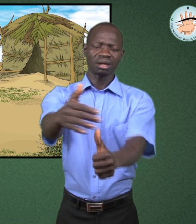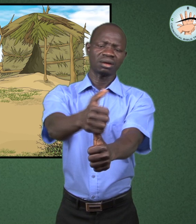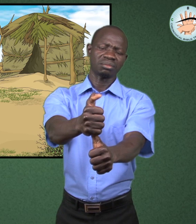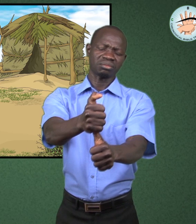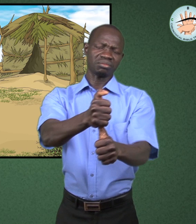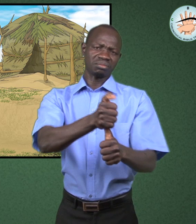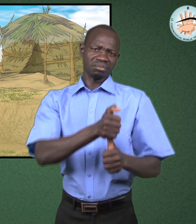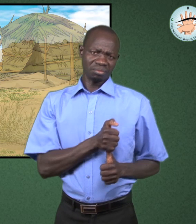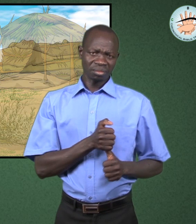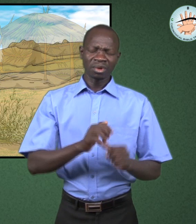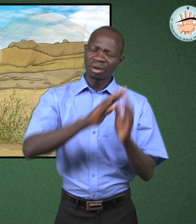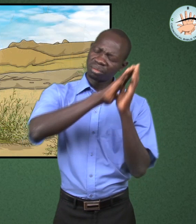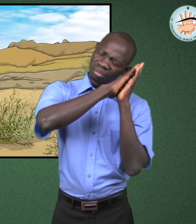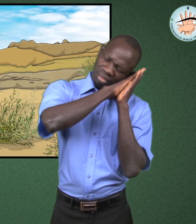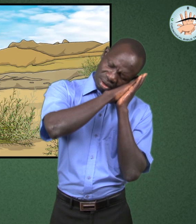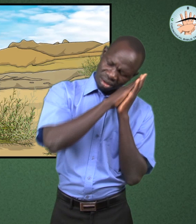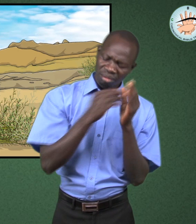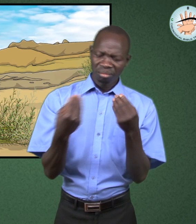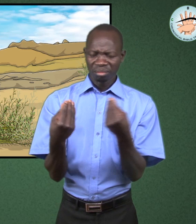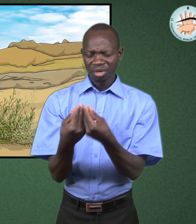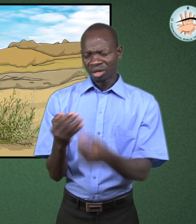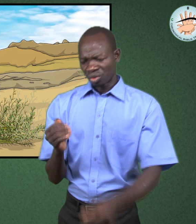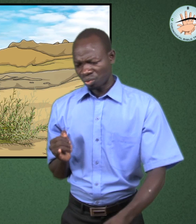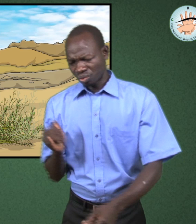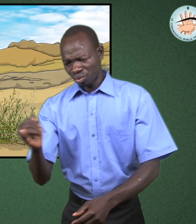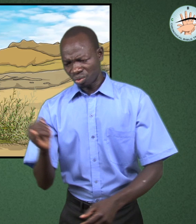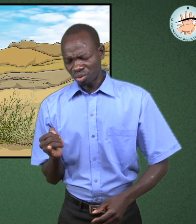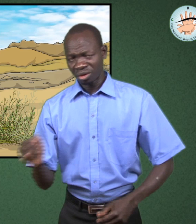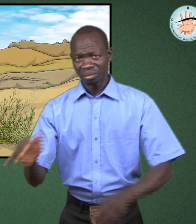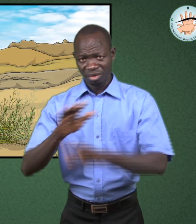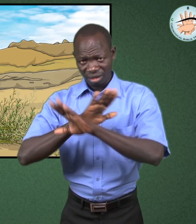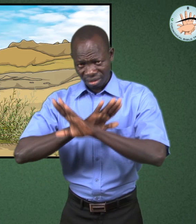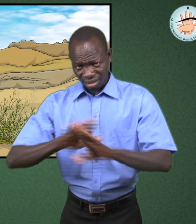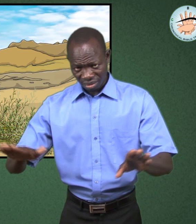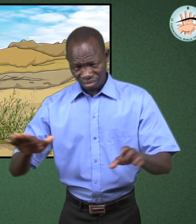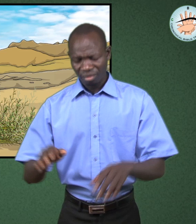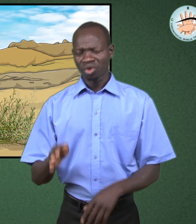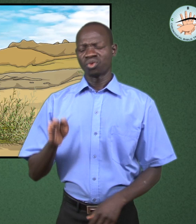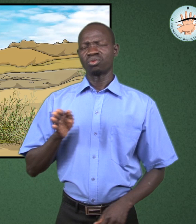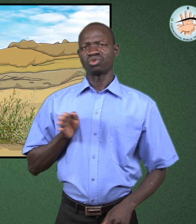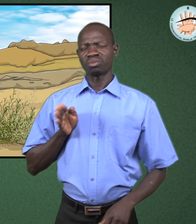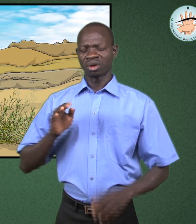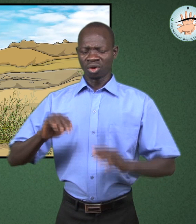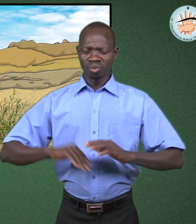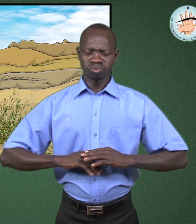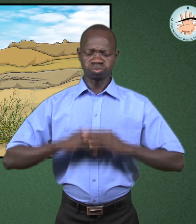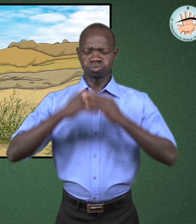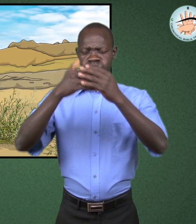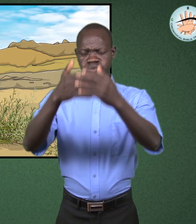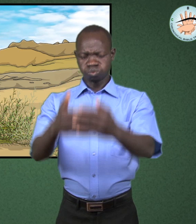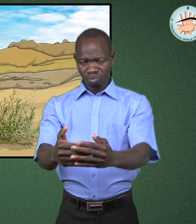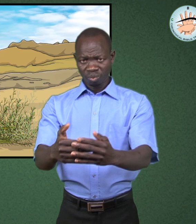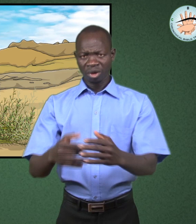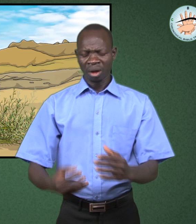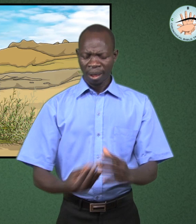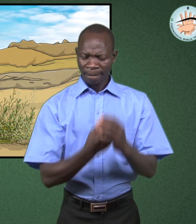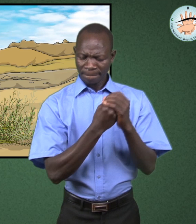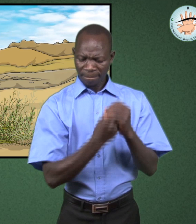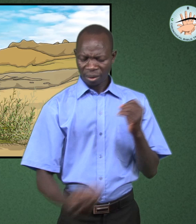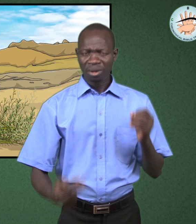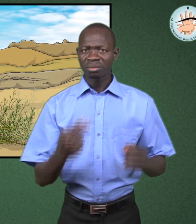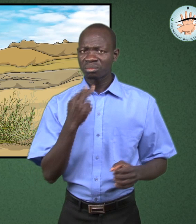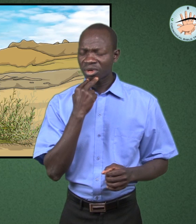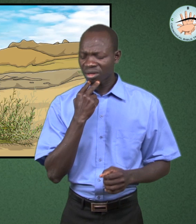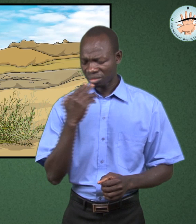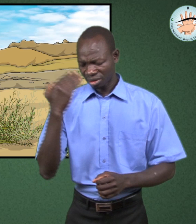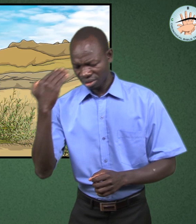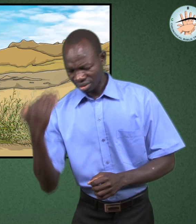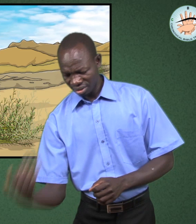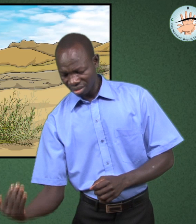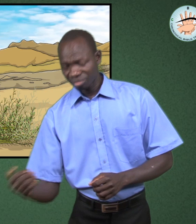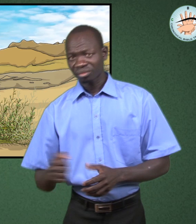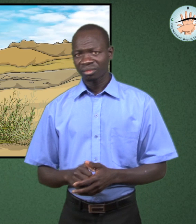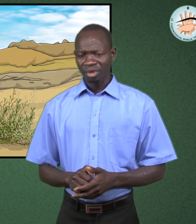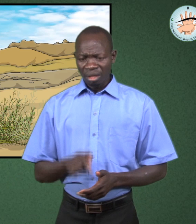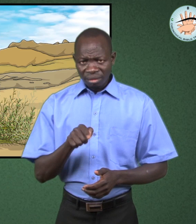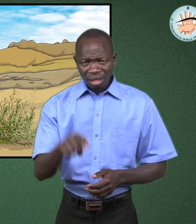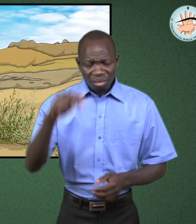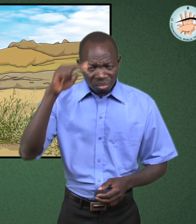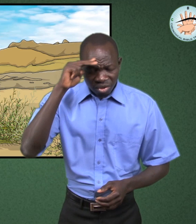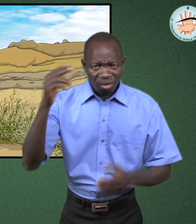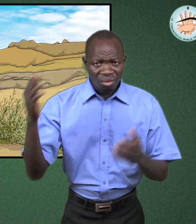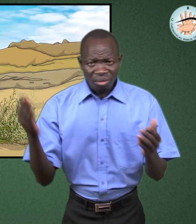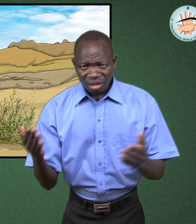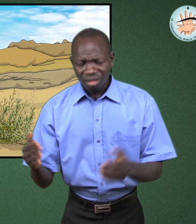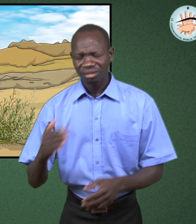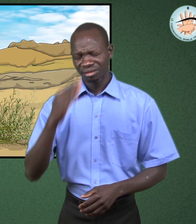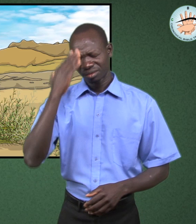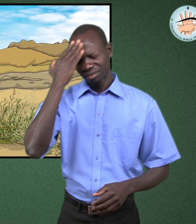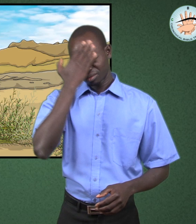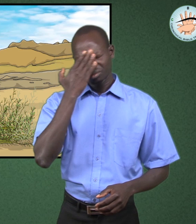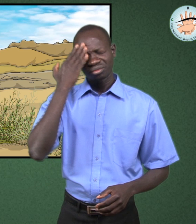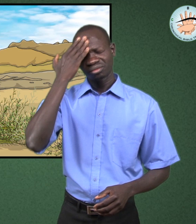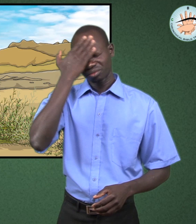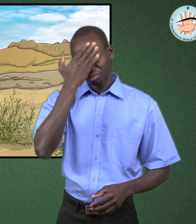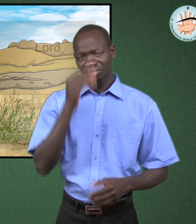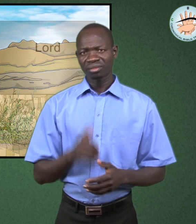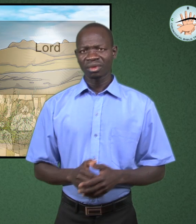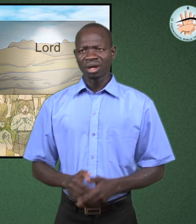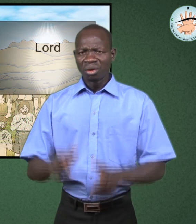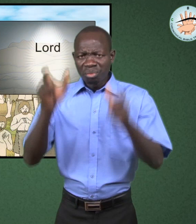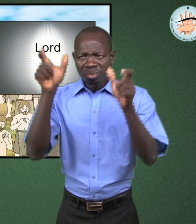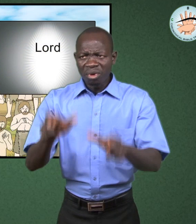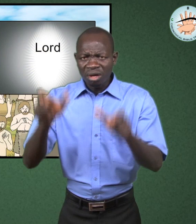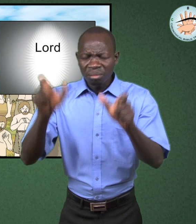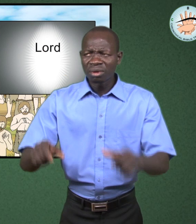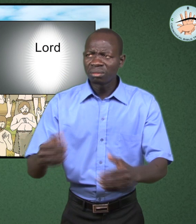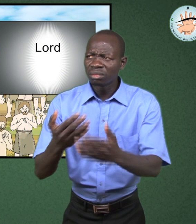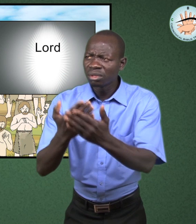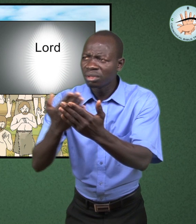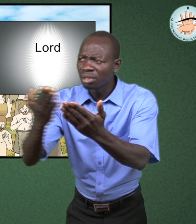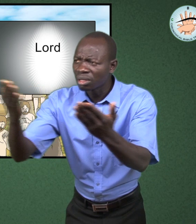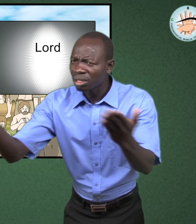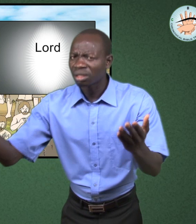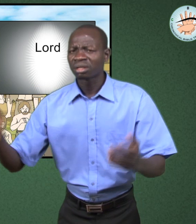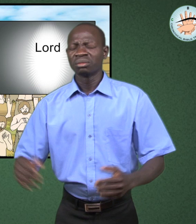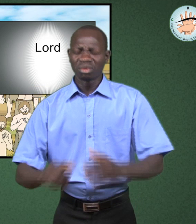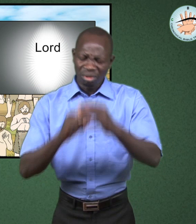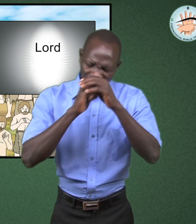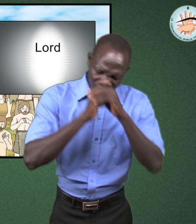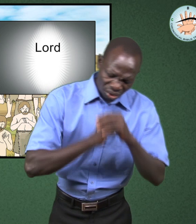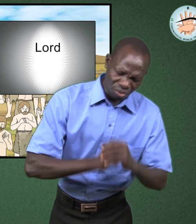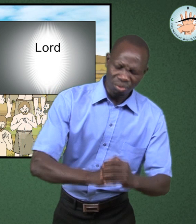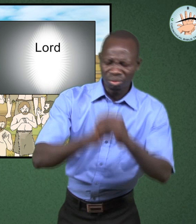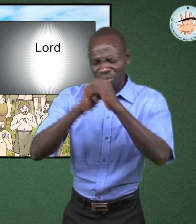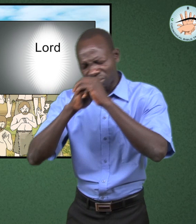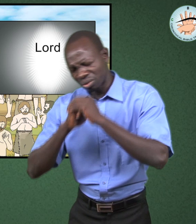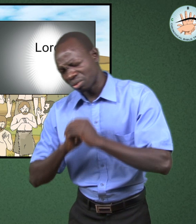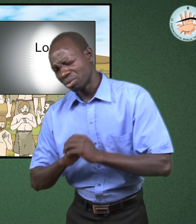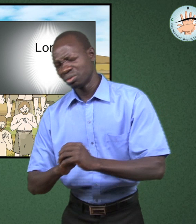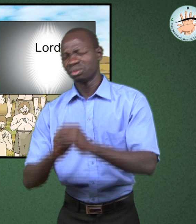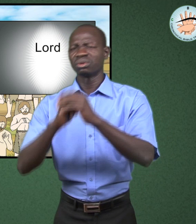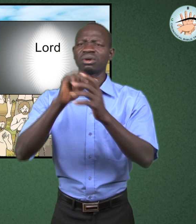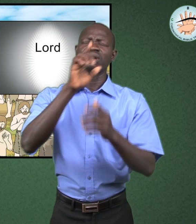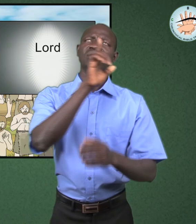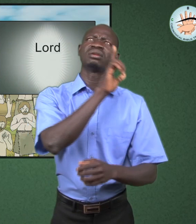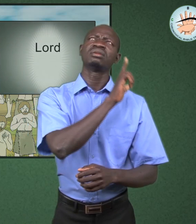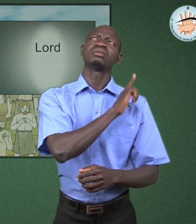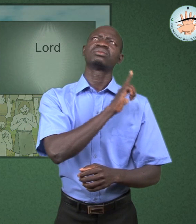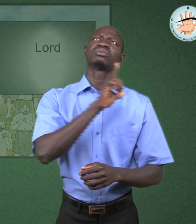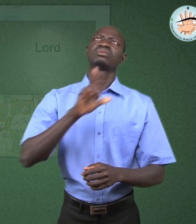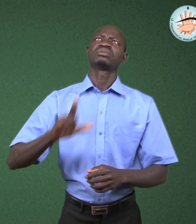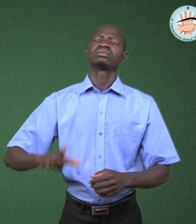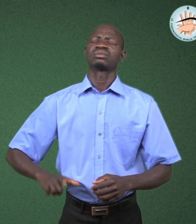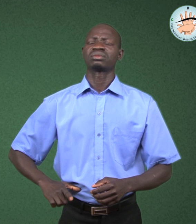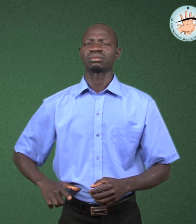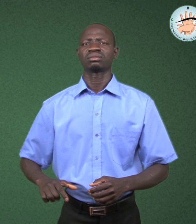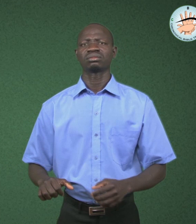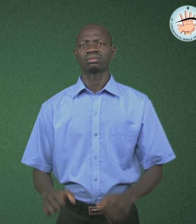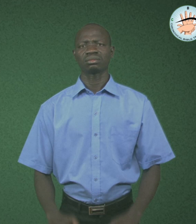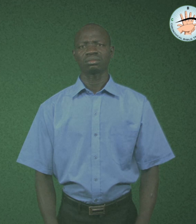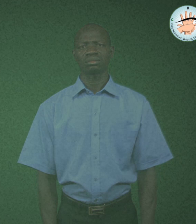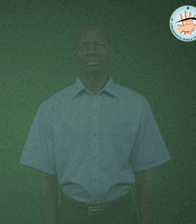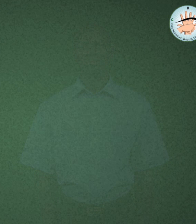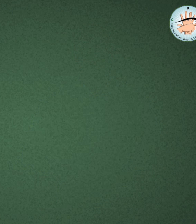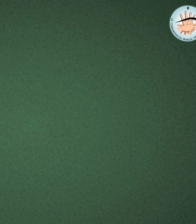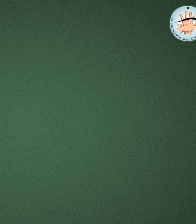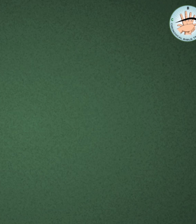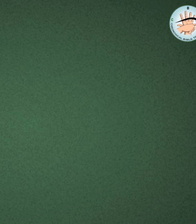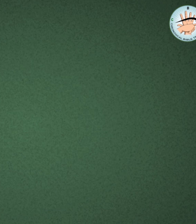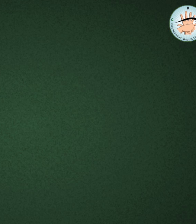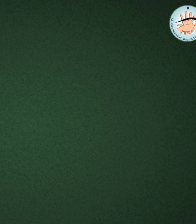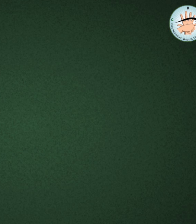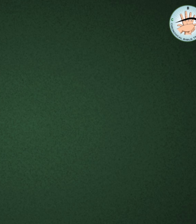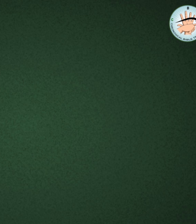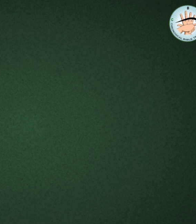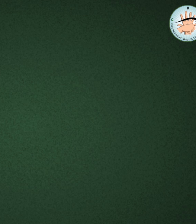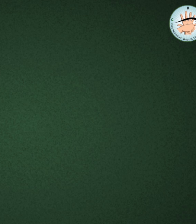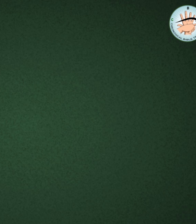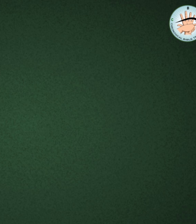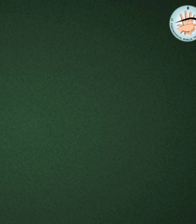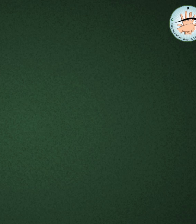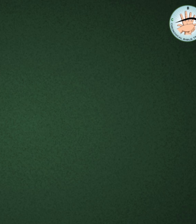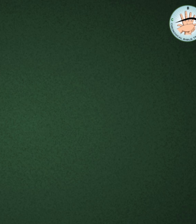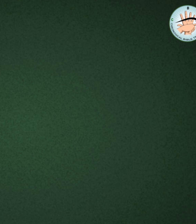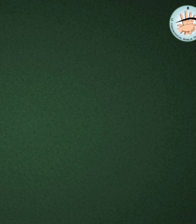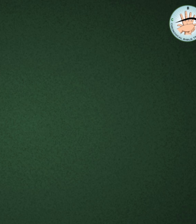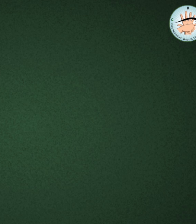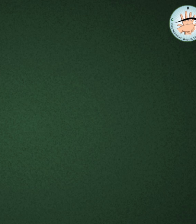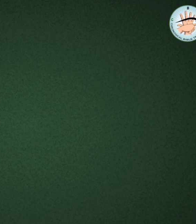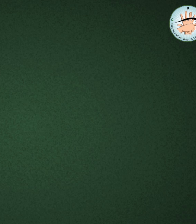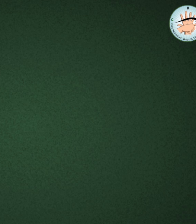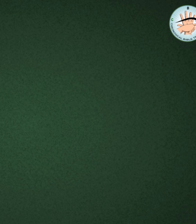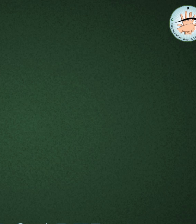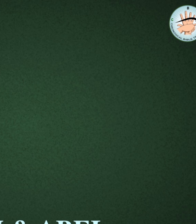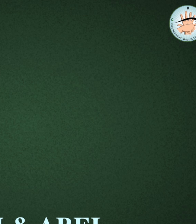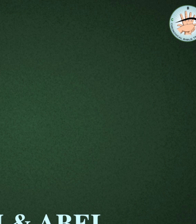And to Seth also a son was born, and he called him Enosh. At that time men began to call upon the name of the LORD.